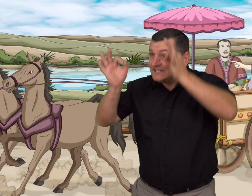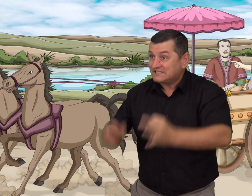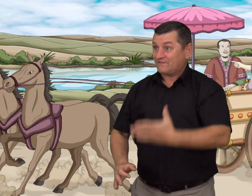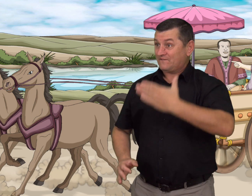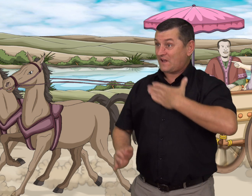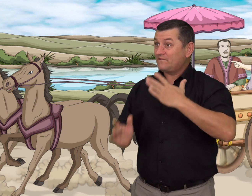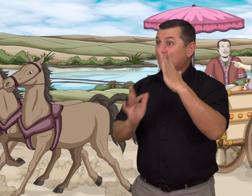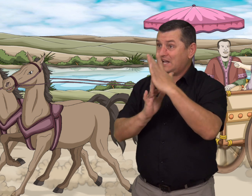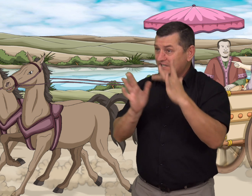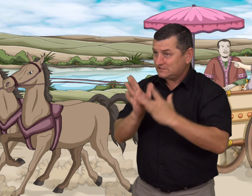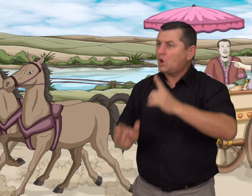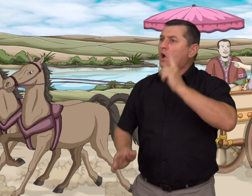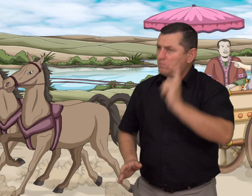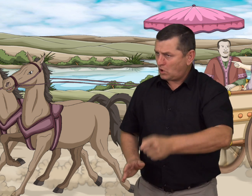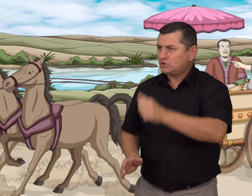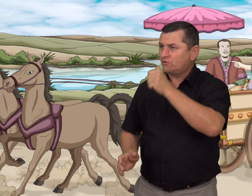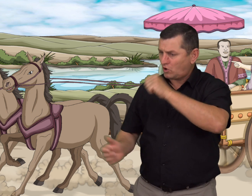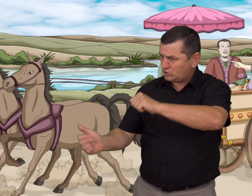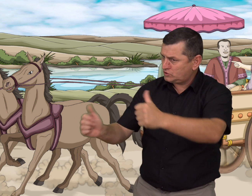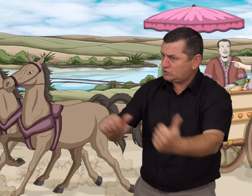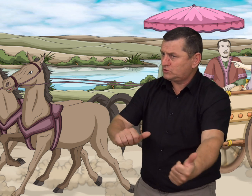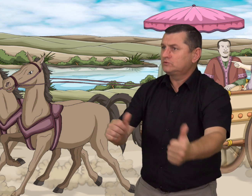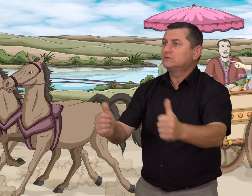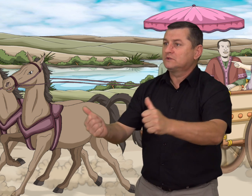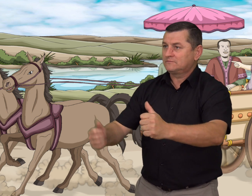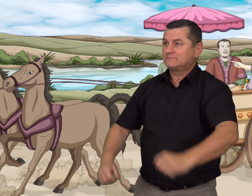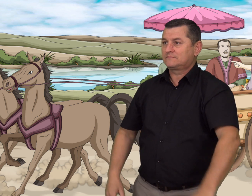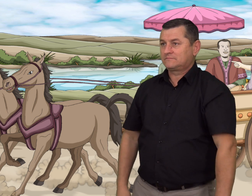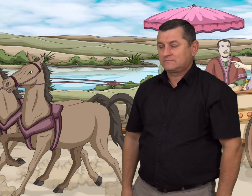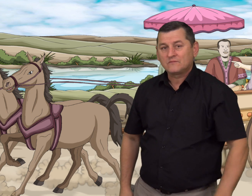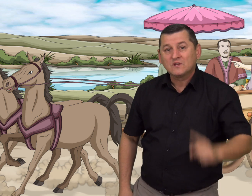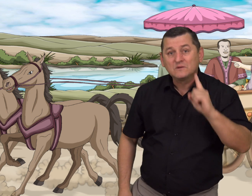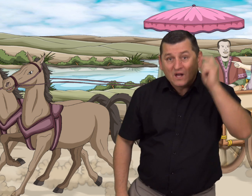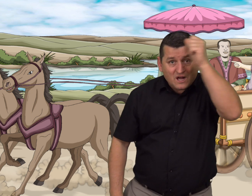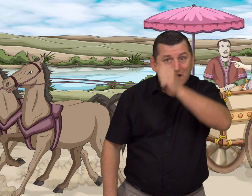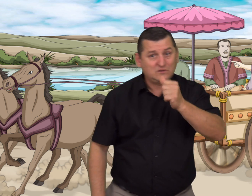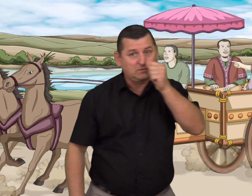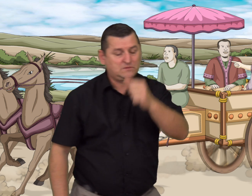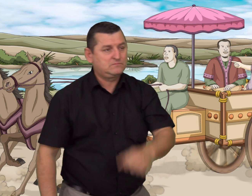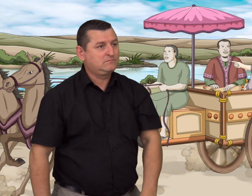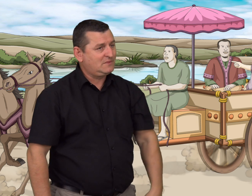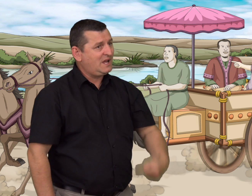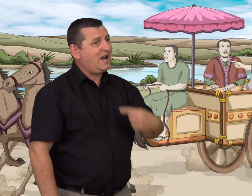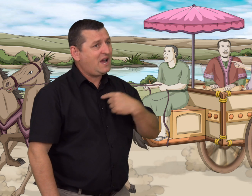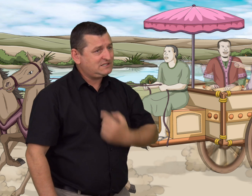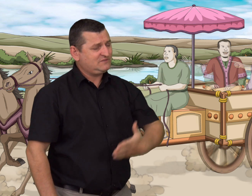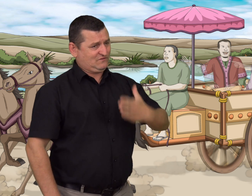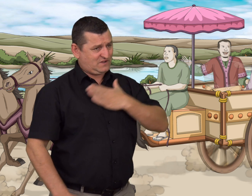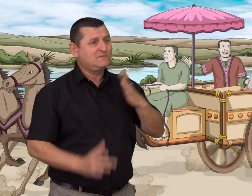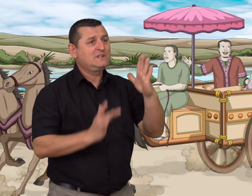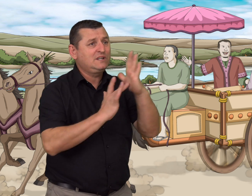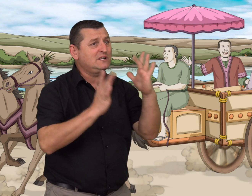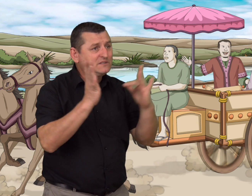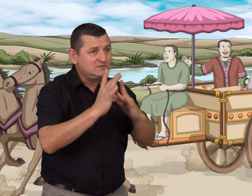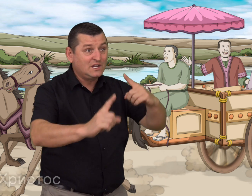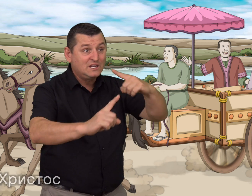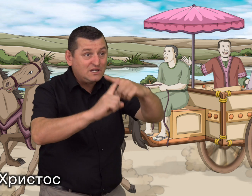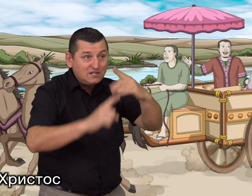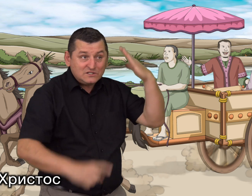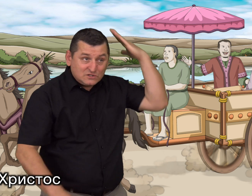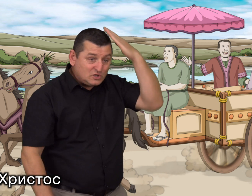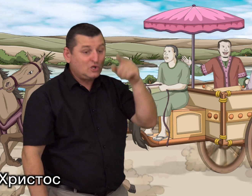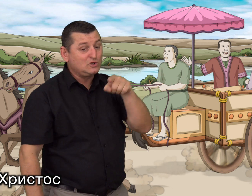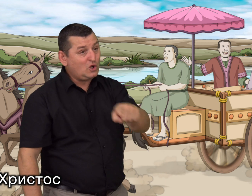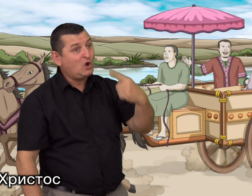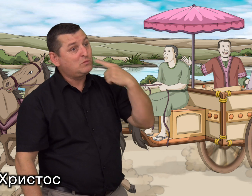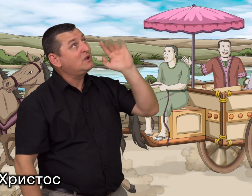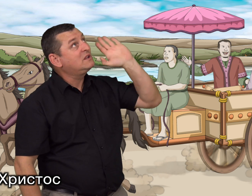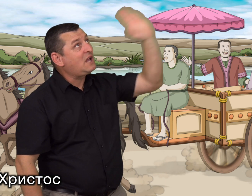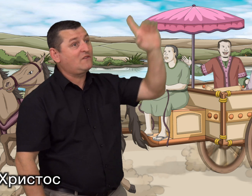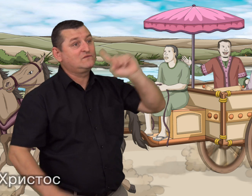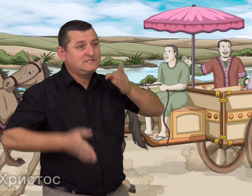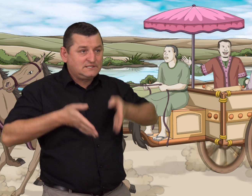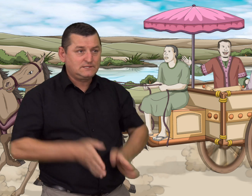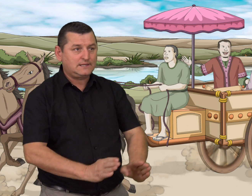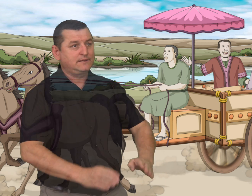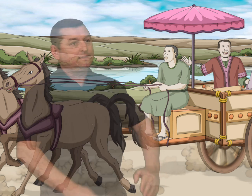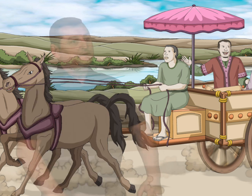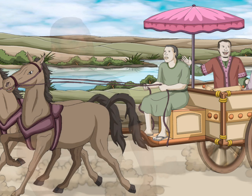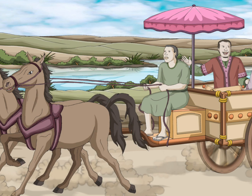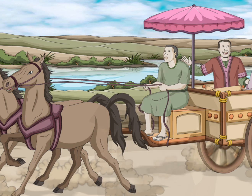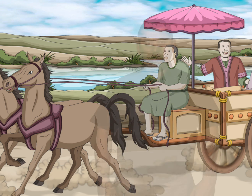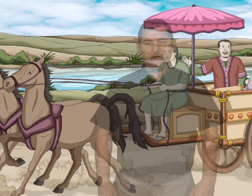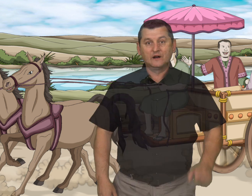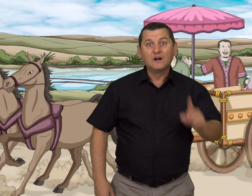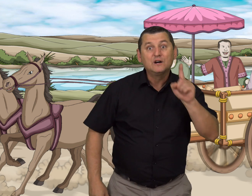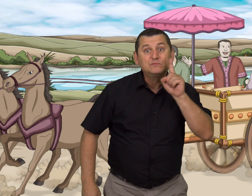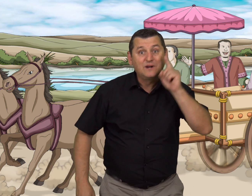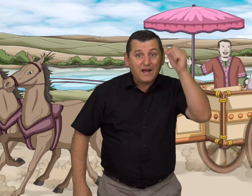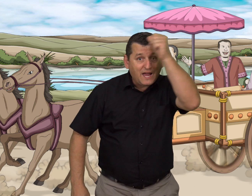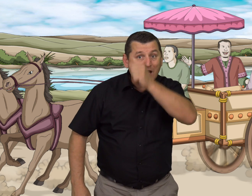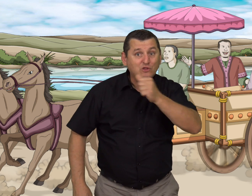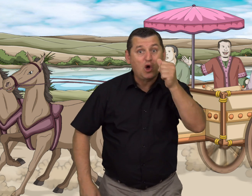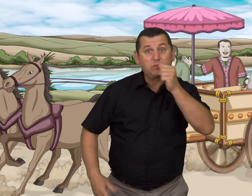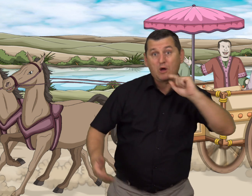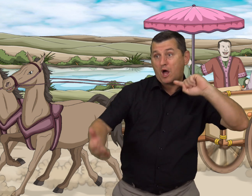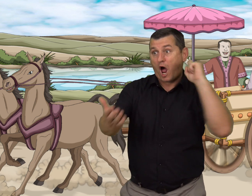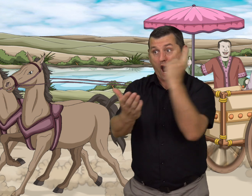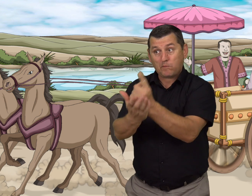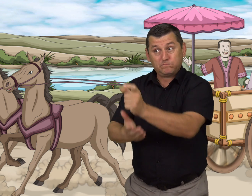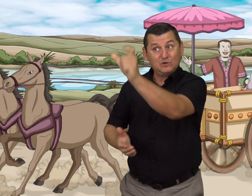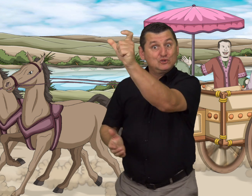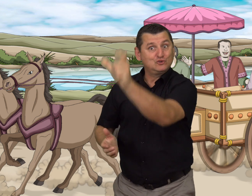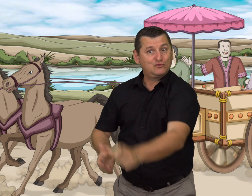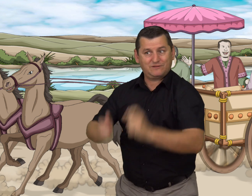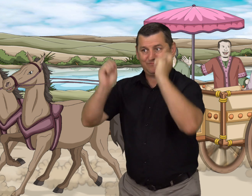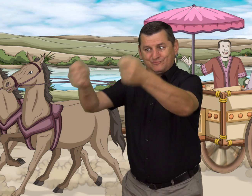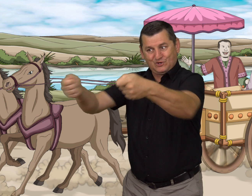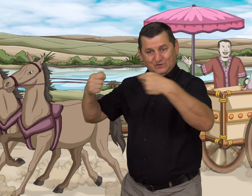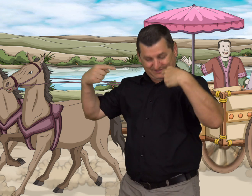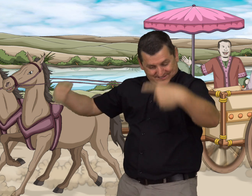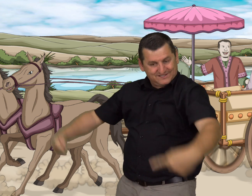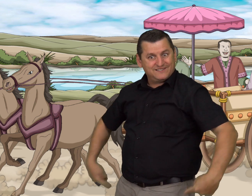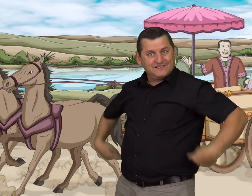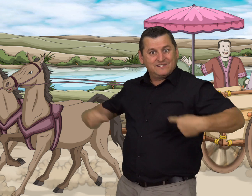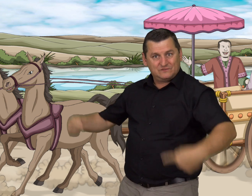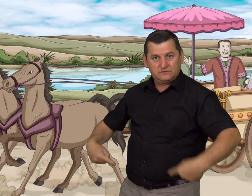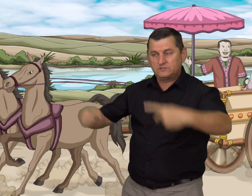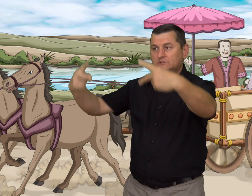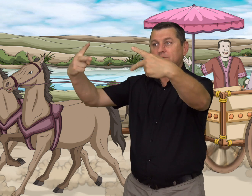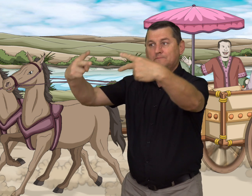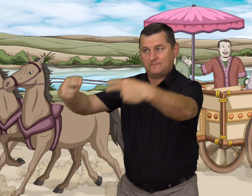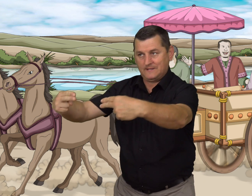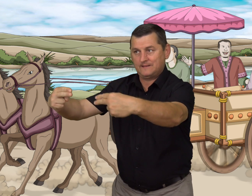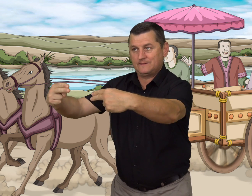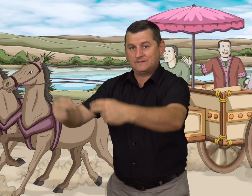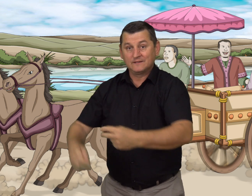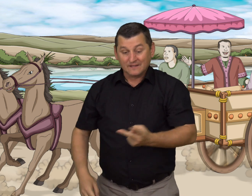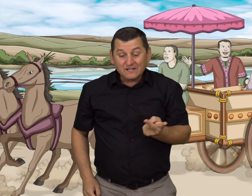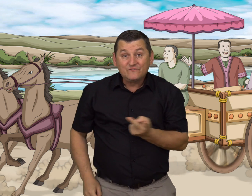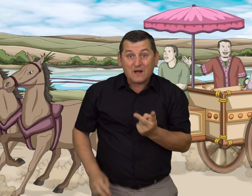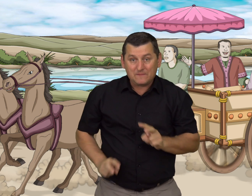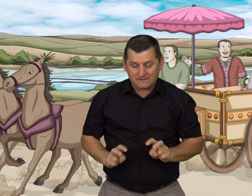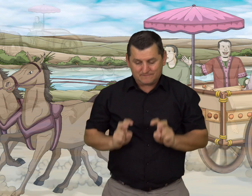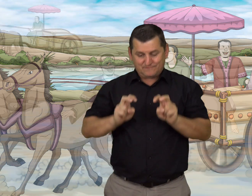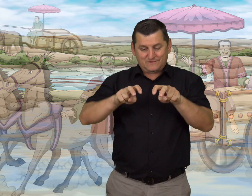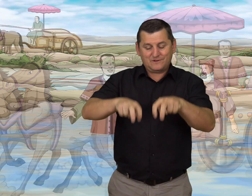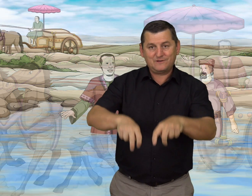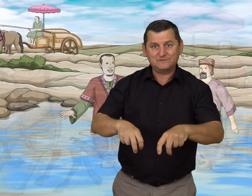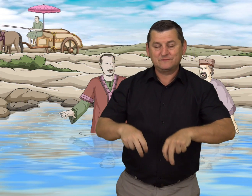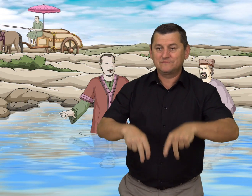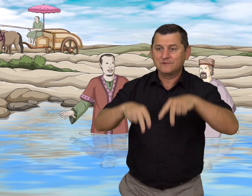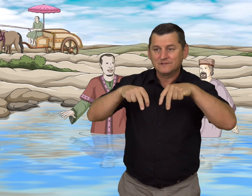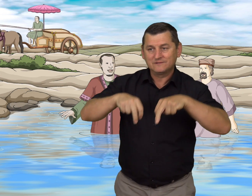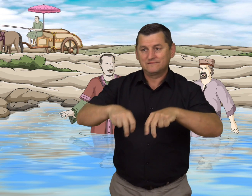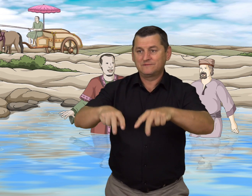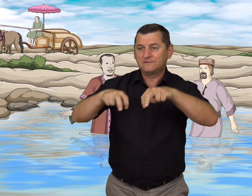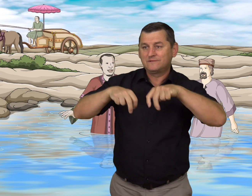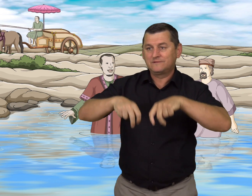What is there to prevent me from being baptized?” And he gave orders to stop the chariot.